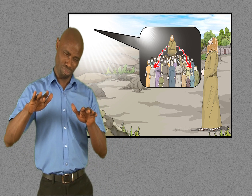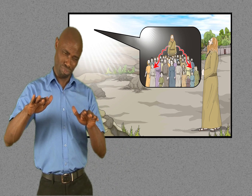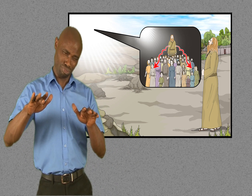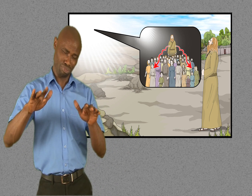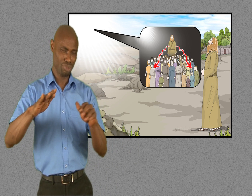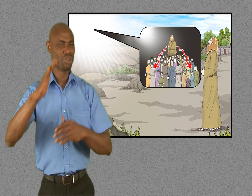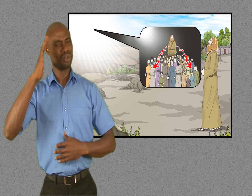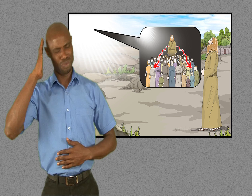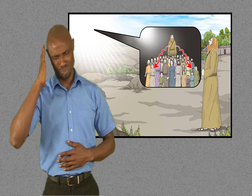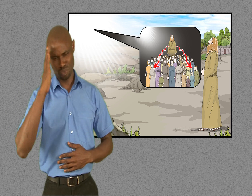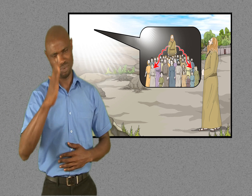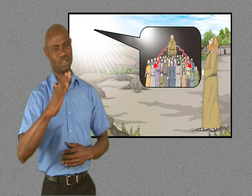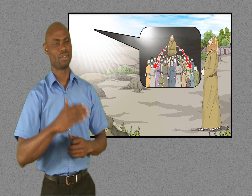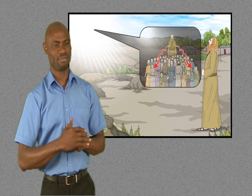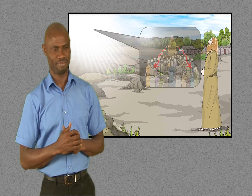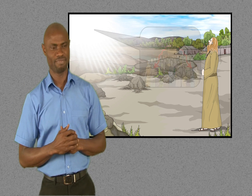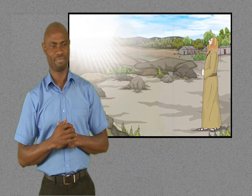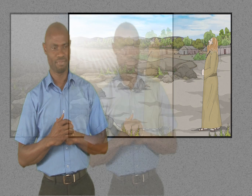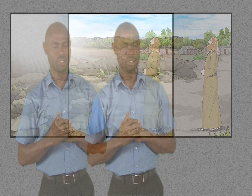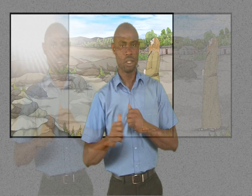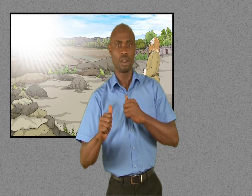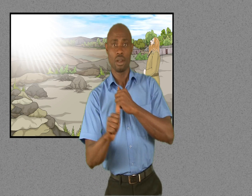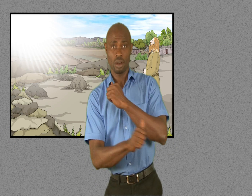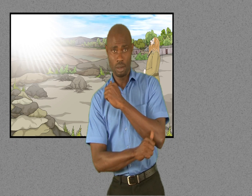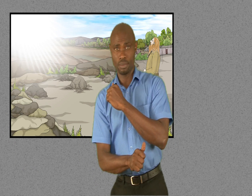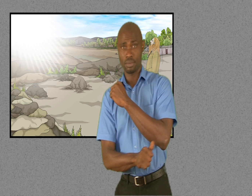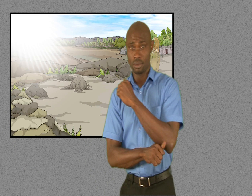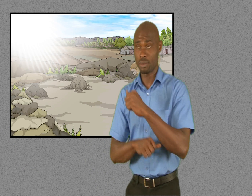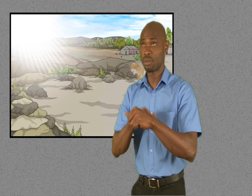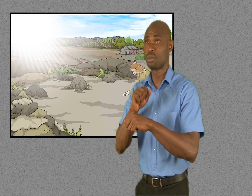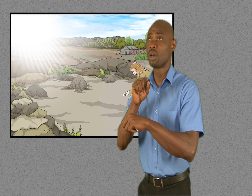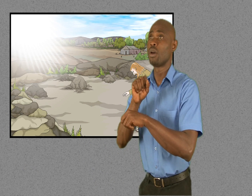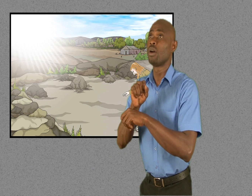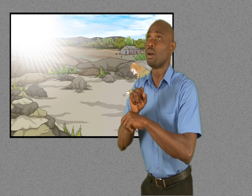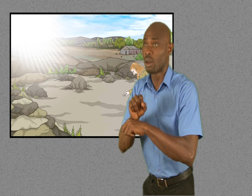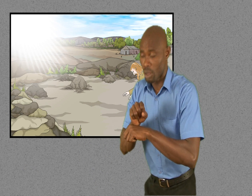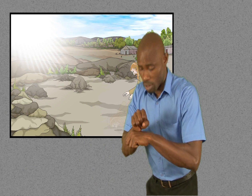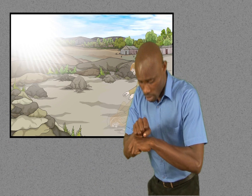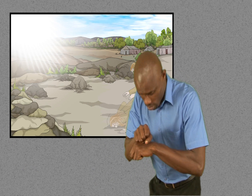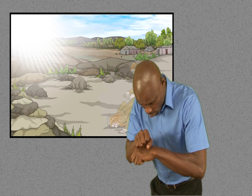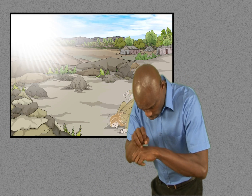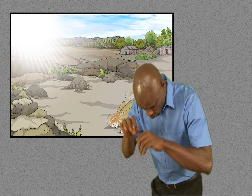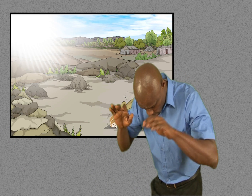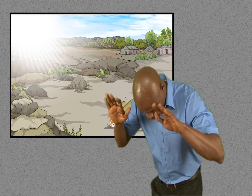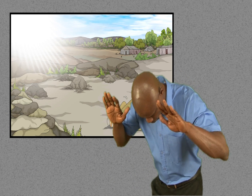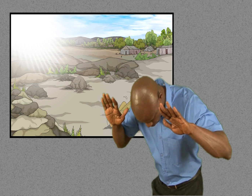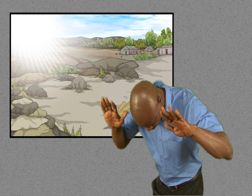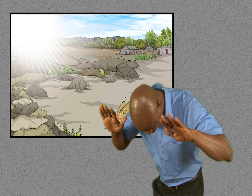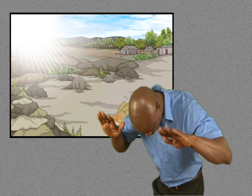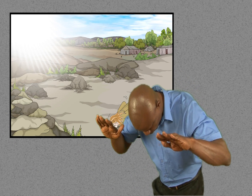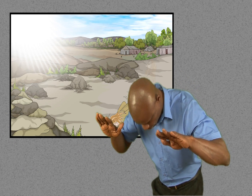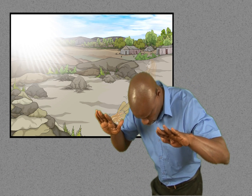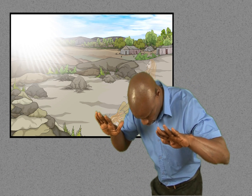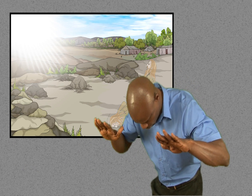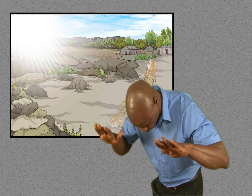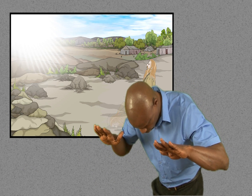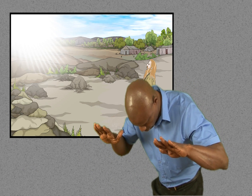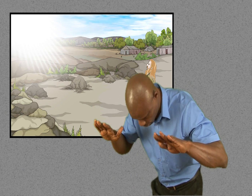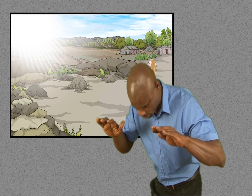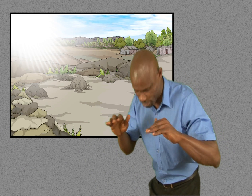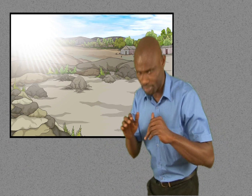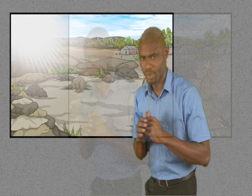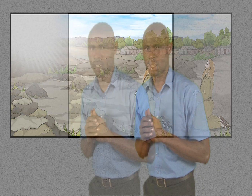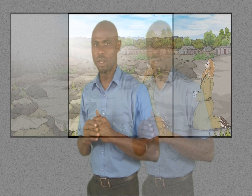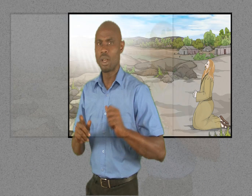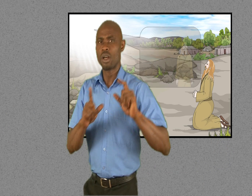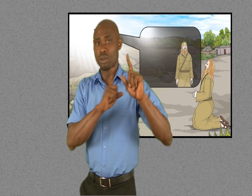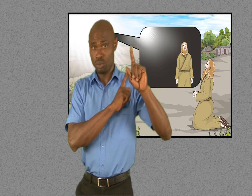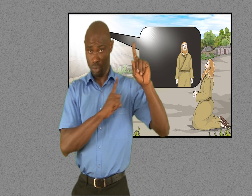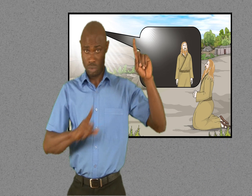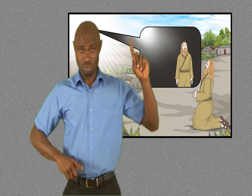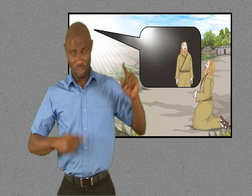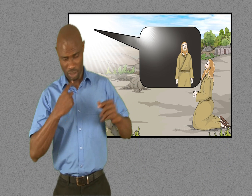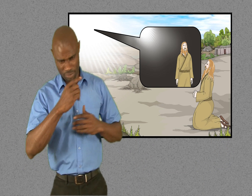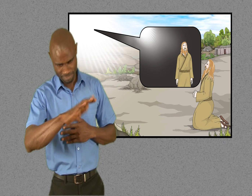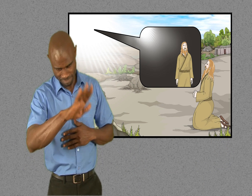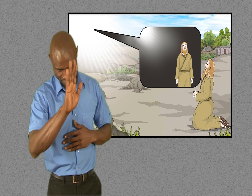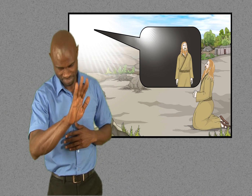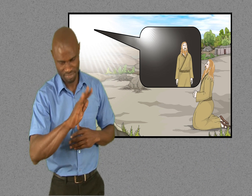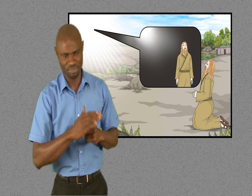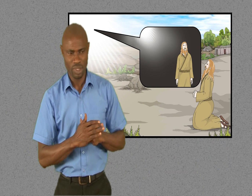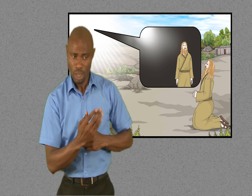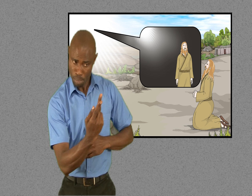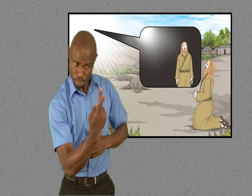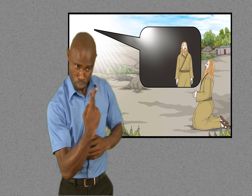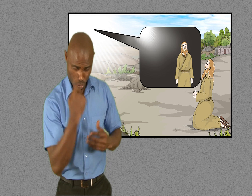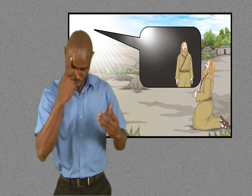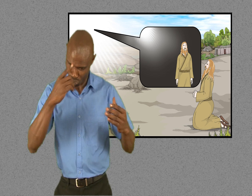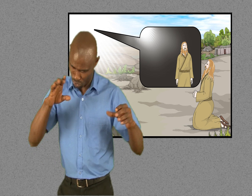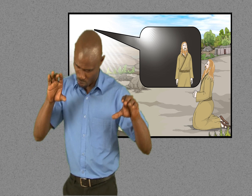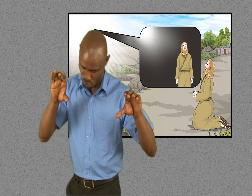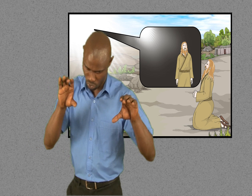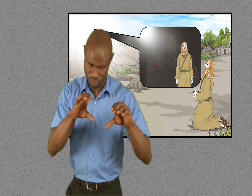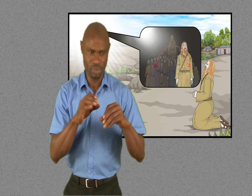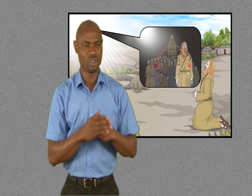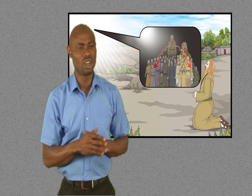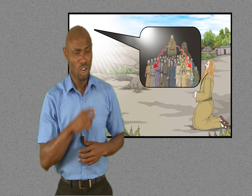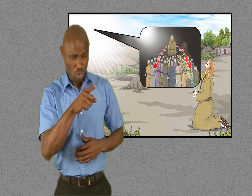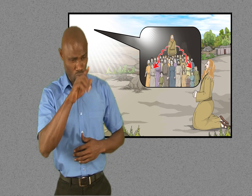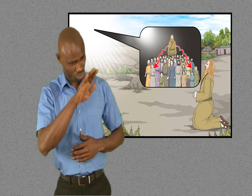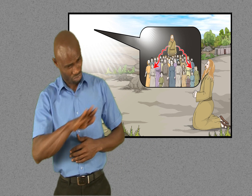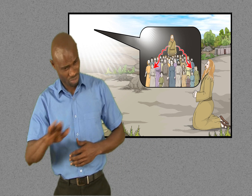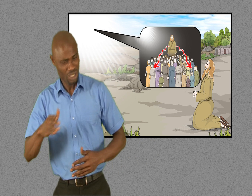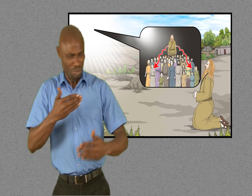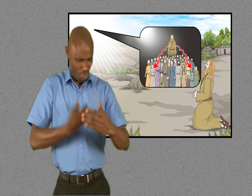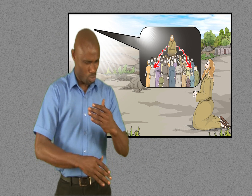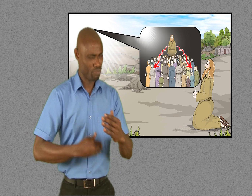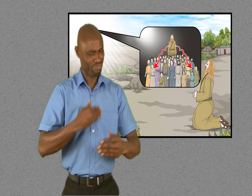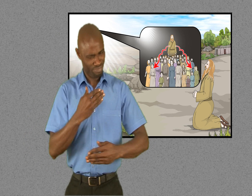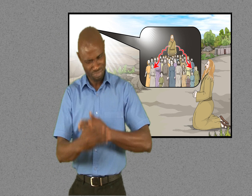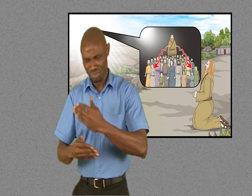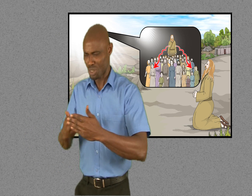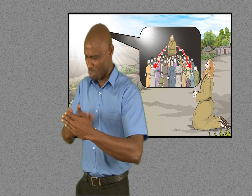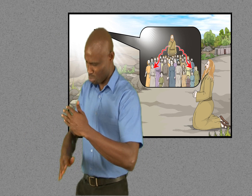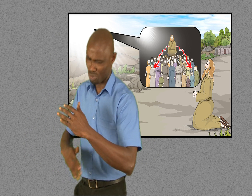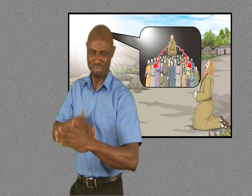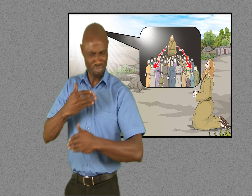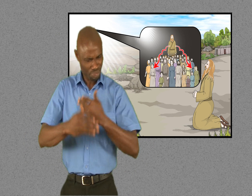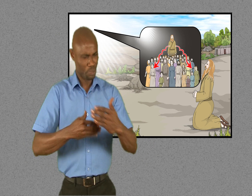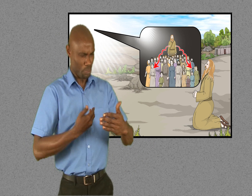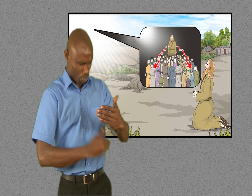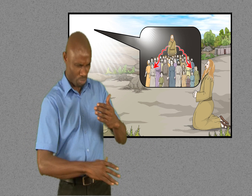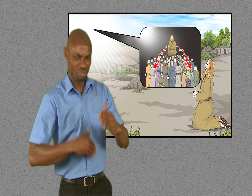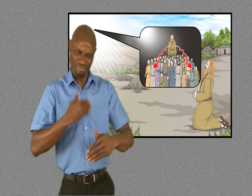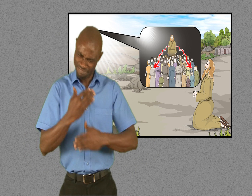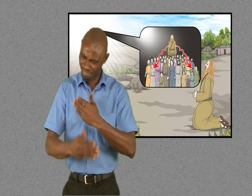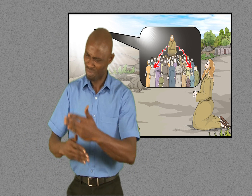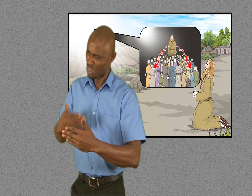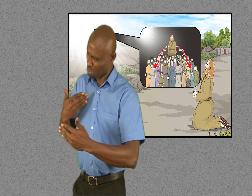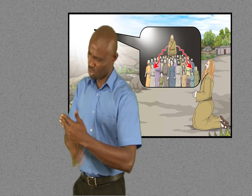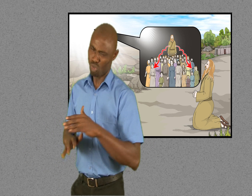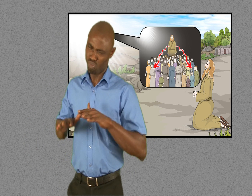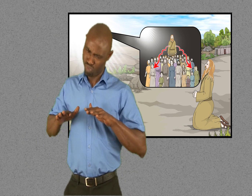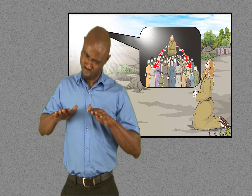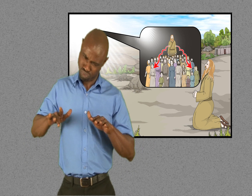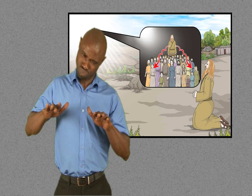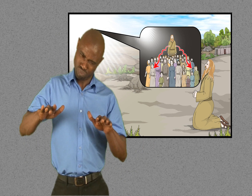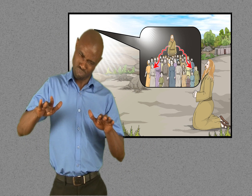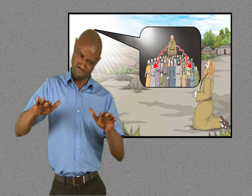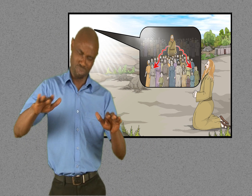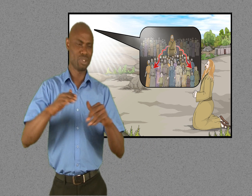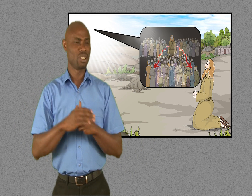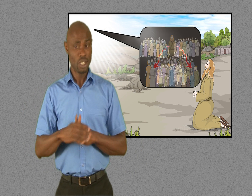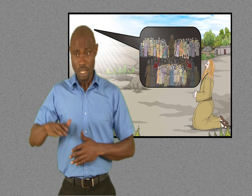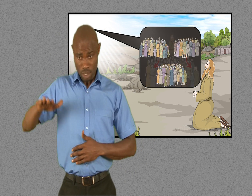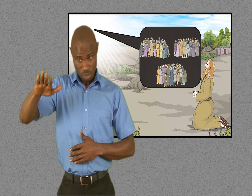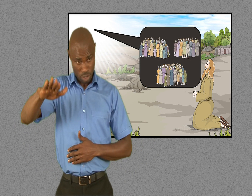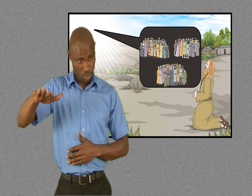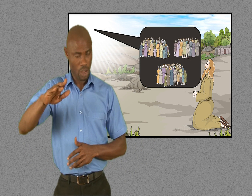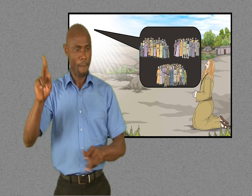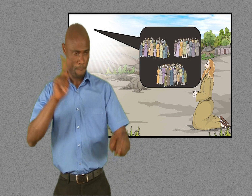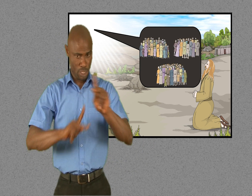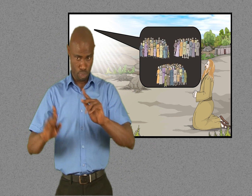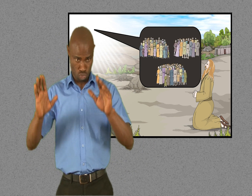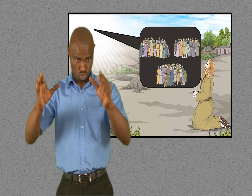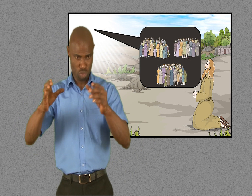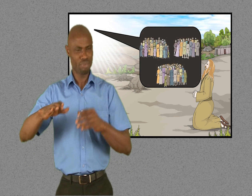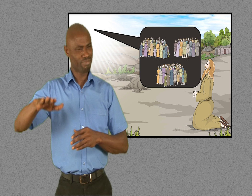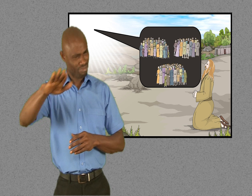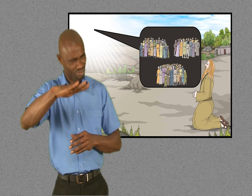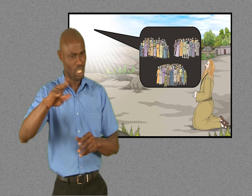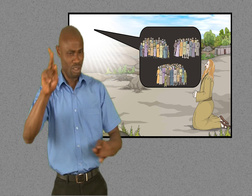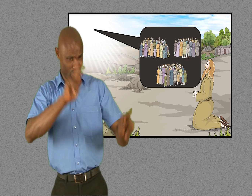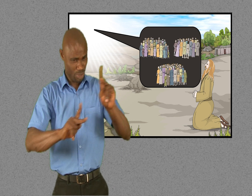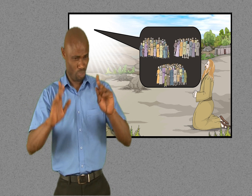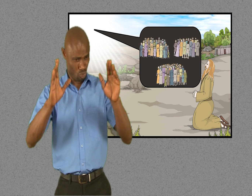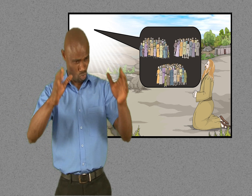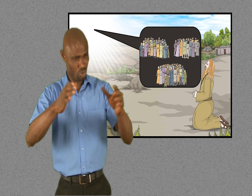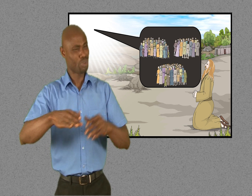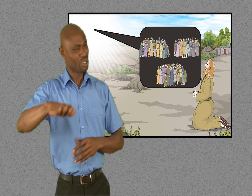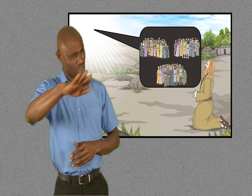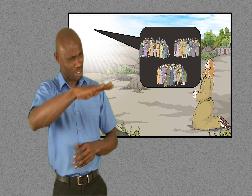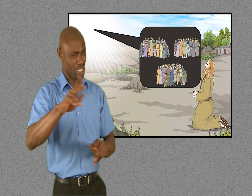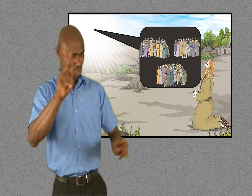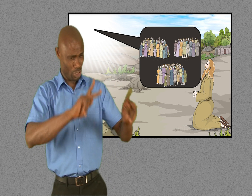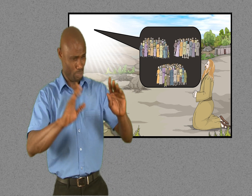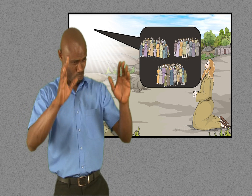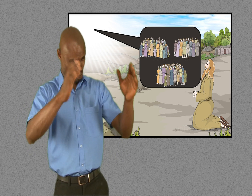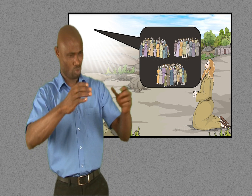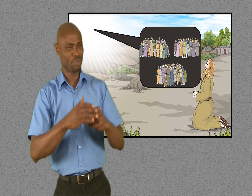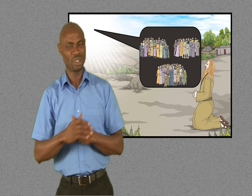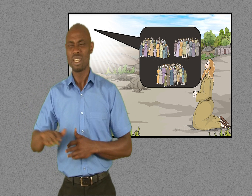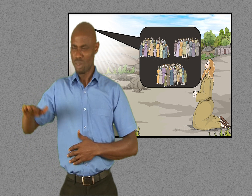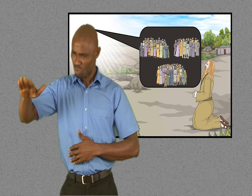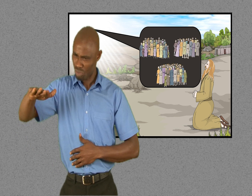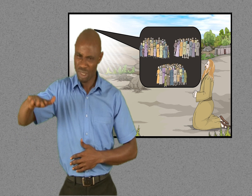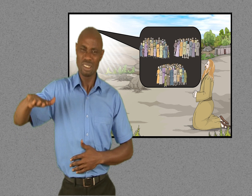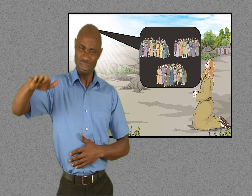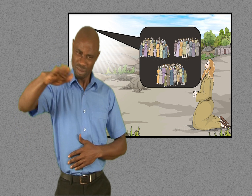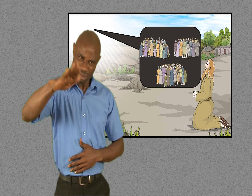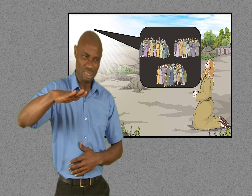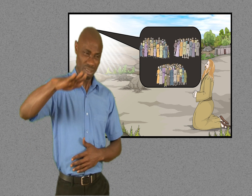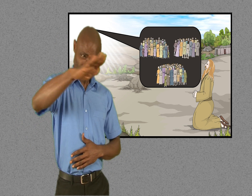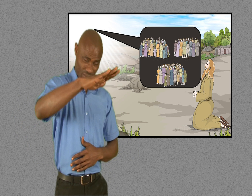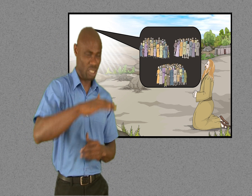Then Abram fell facedown, and God said to him, “As for Me, this is My covenant with you: You will be the father of many nations.